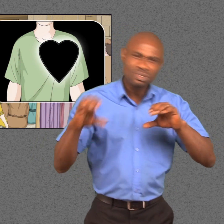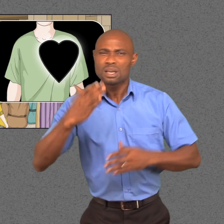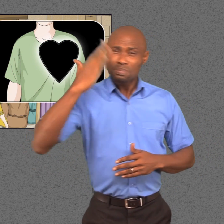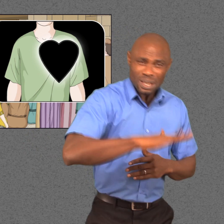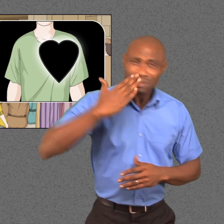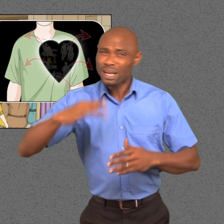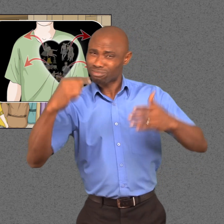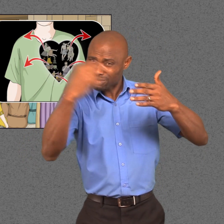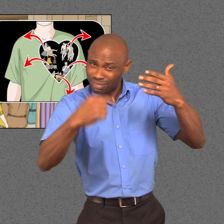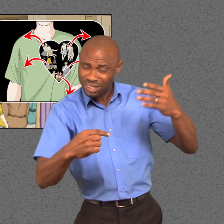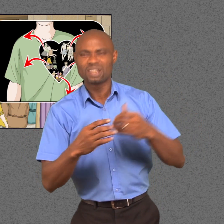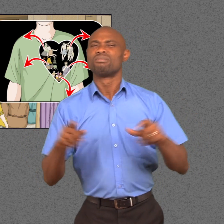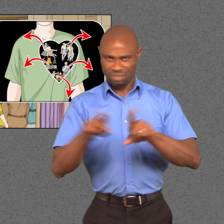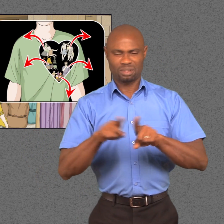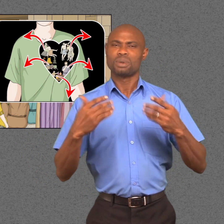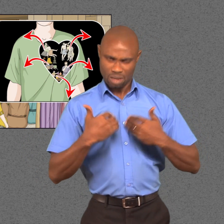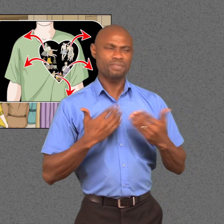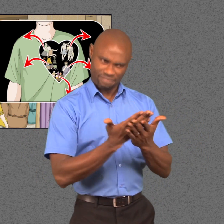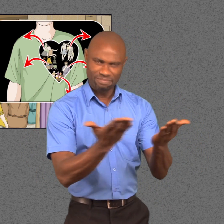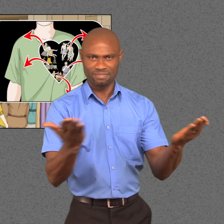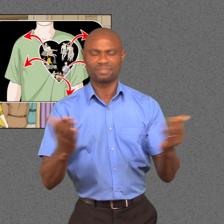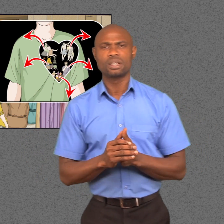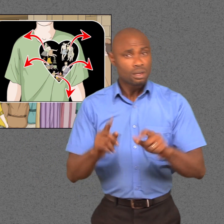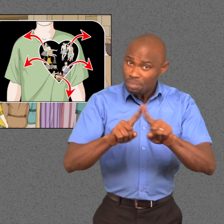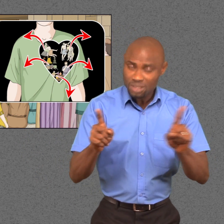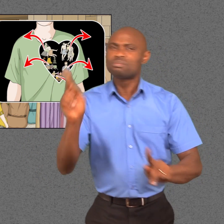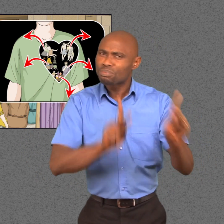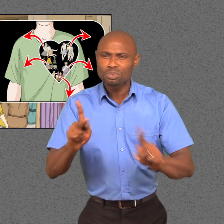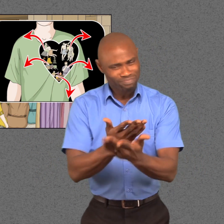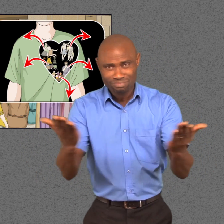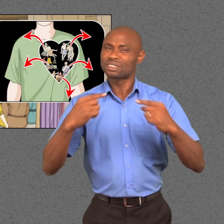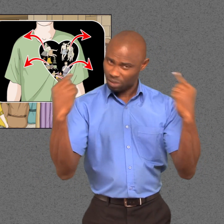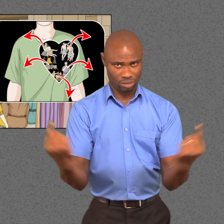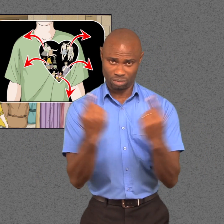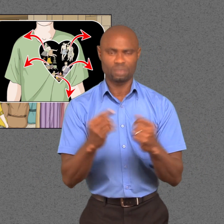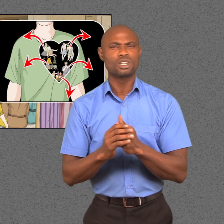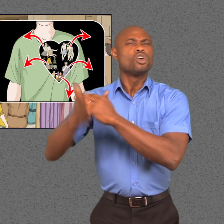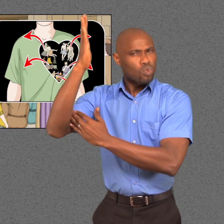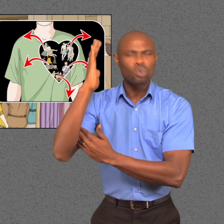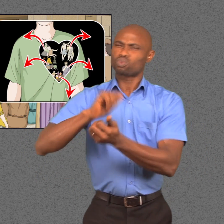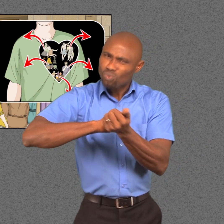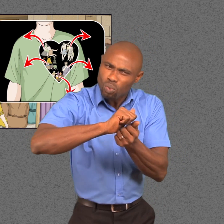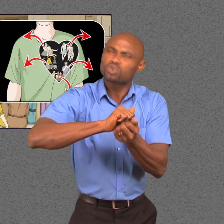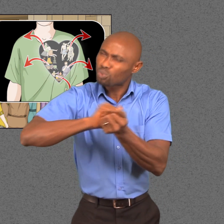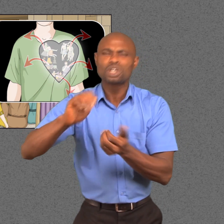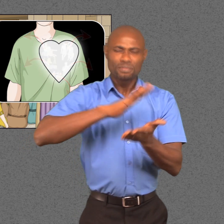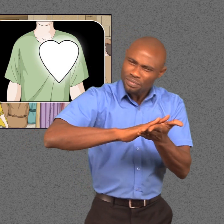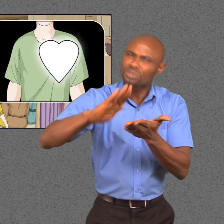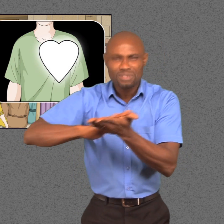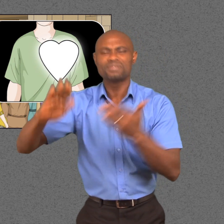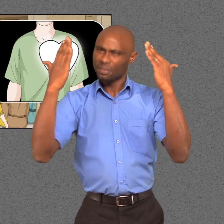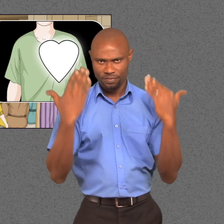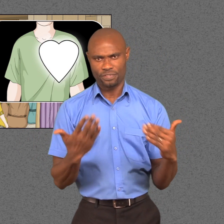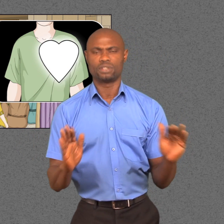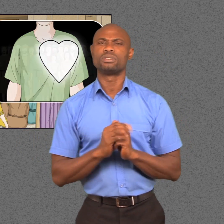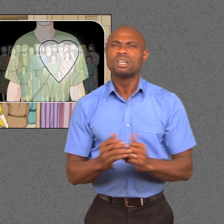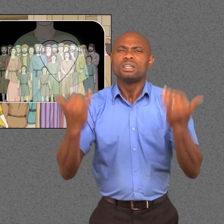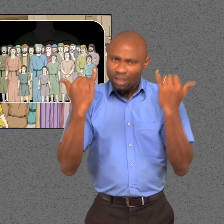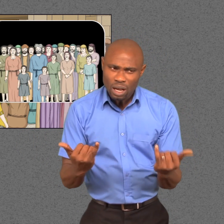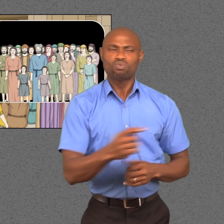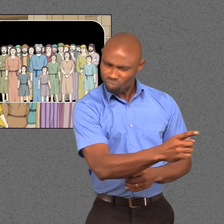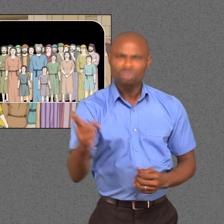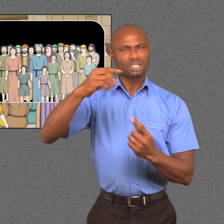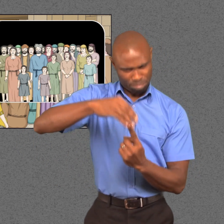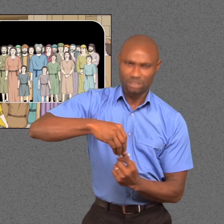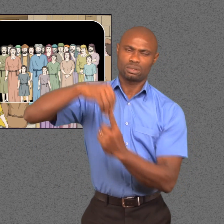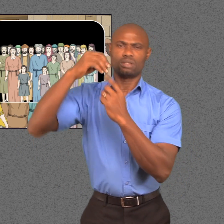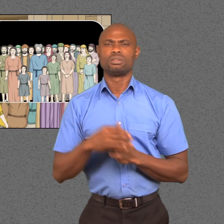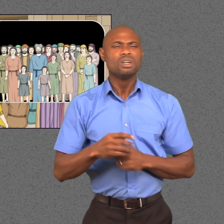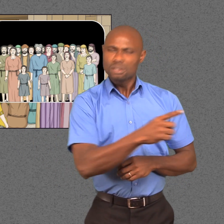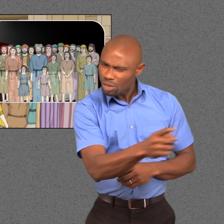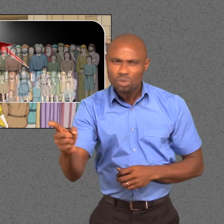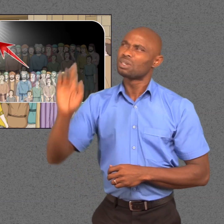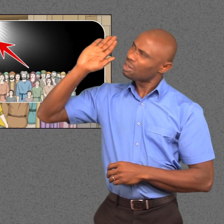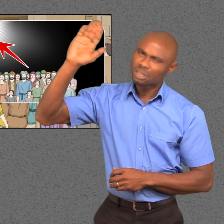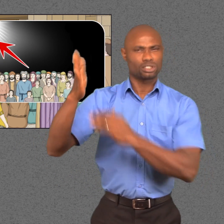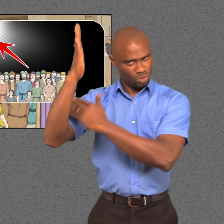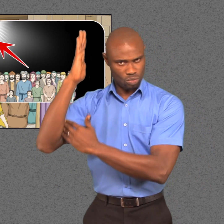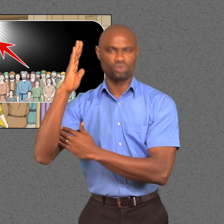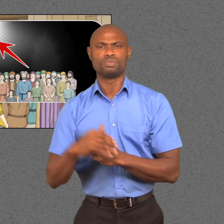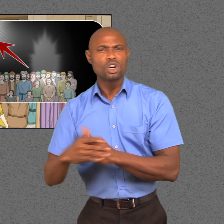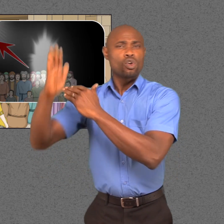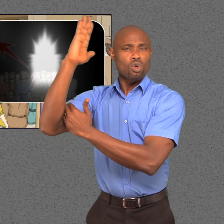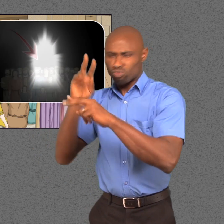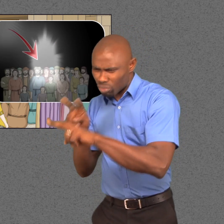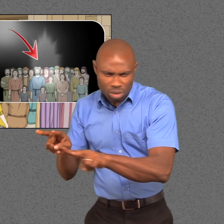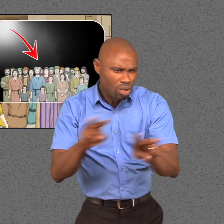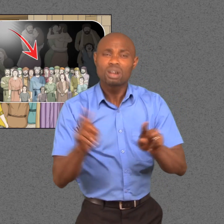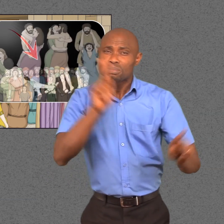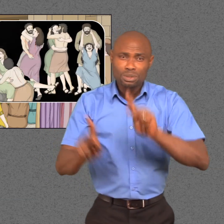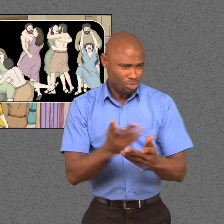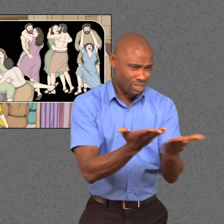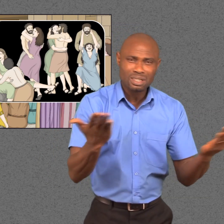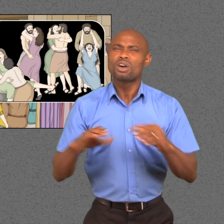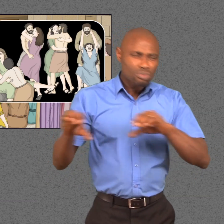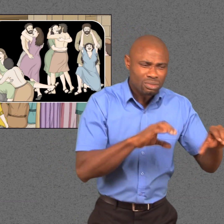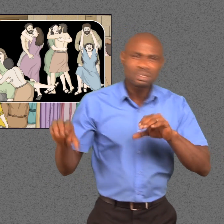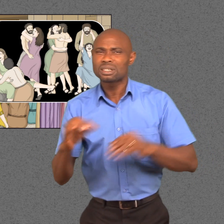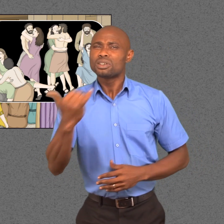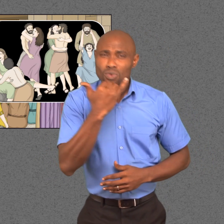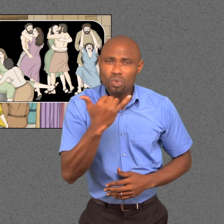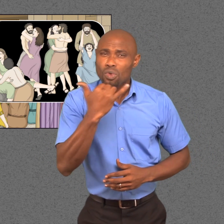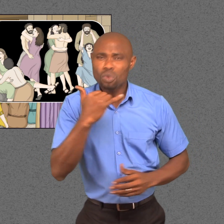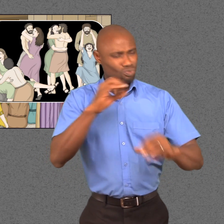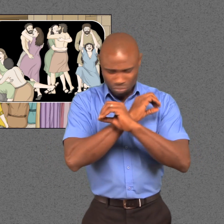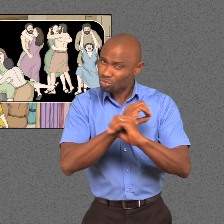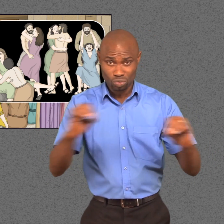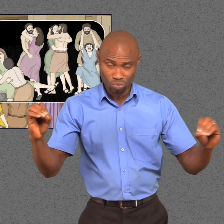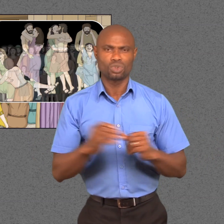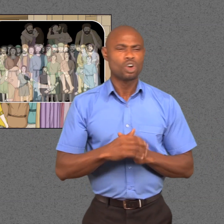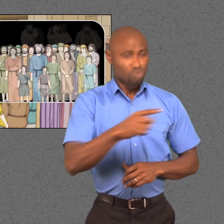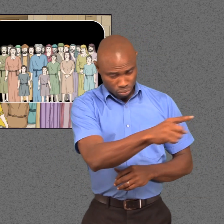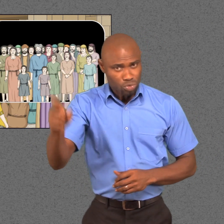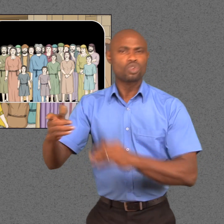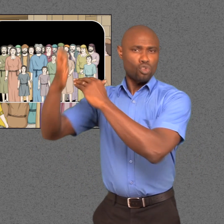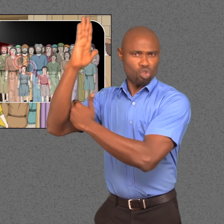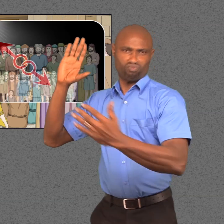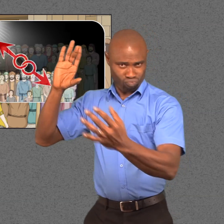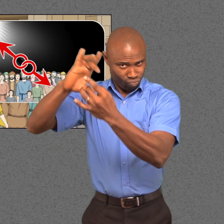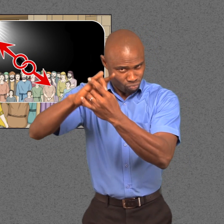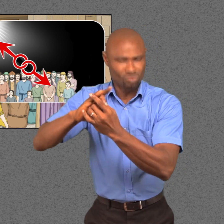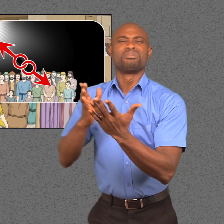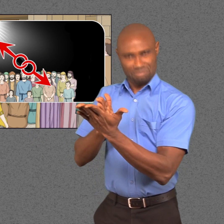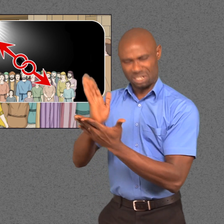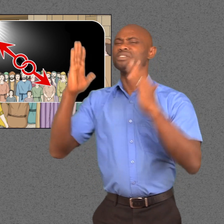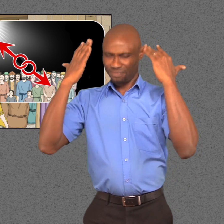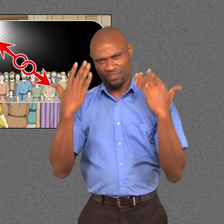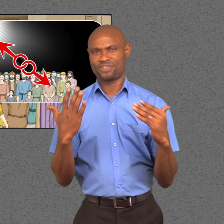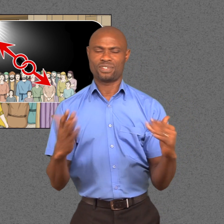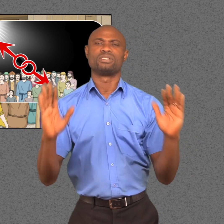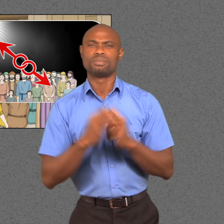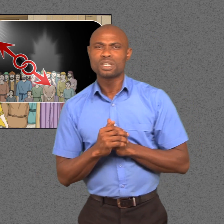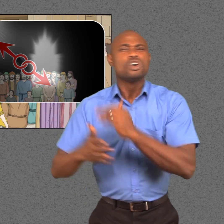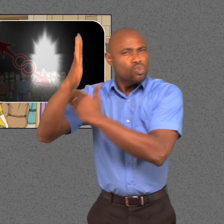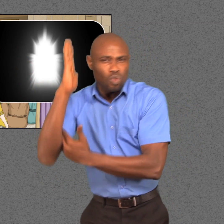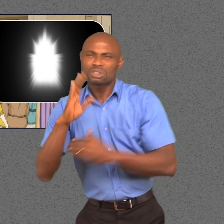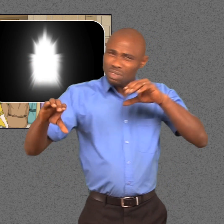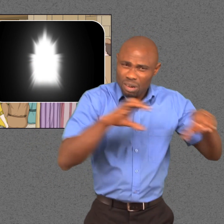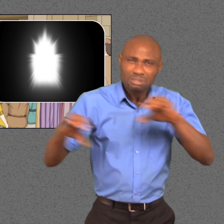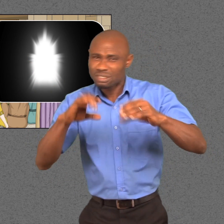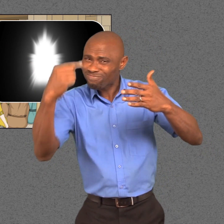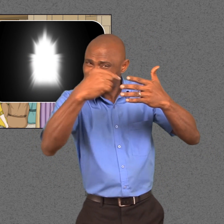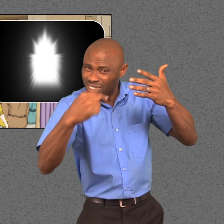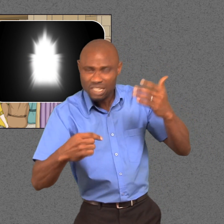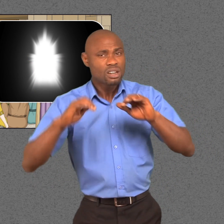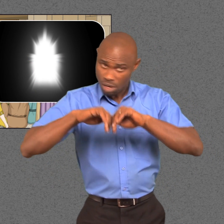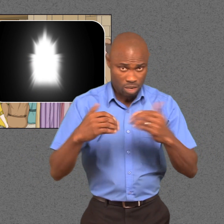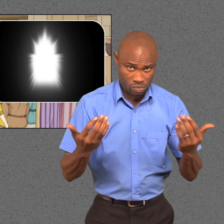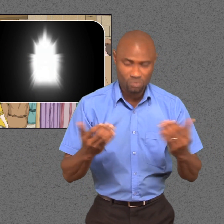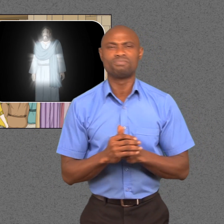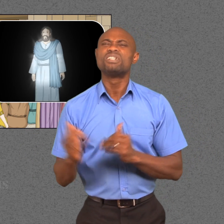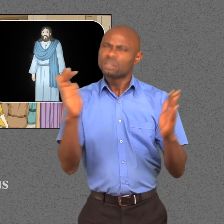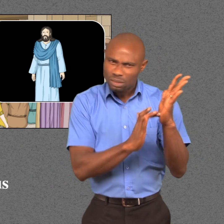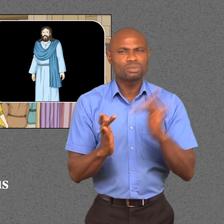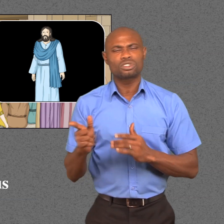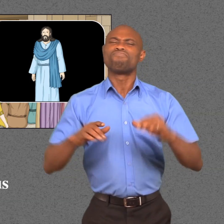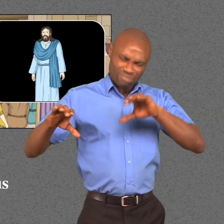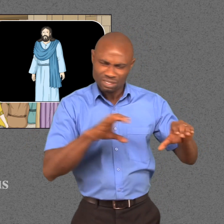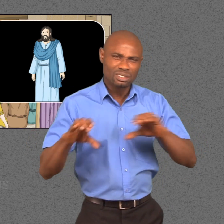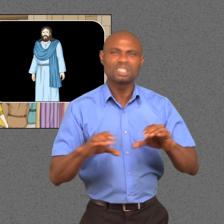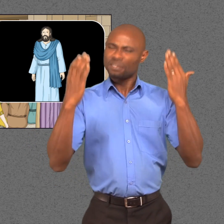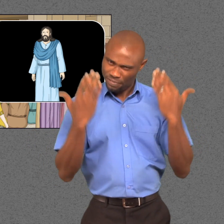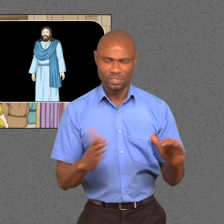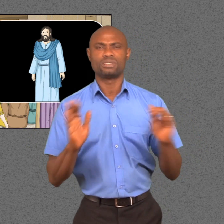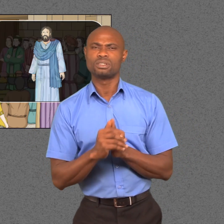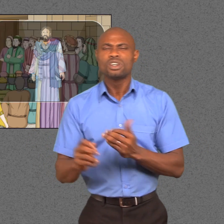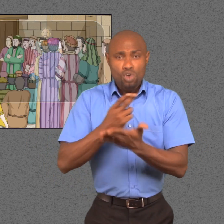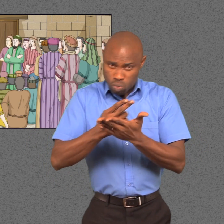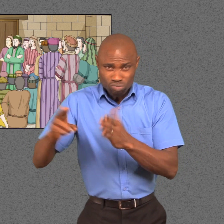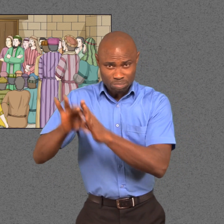But you were washed, you were sanctified, you were justified, in the name of the Lord Jesus Christ and by the Spirit of our God.